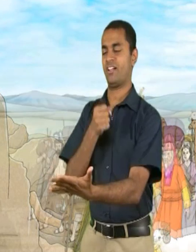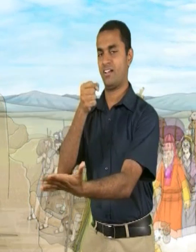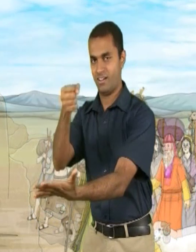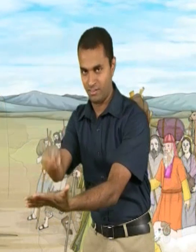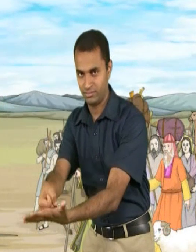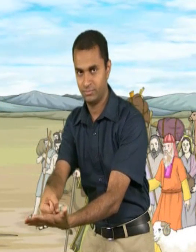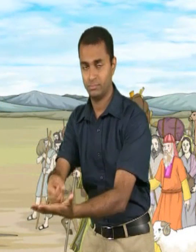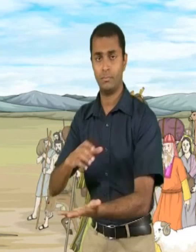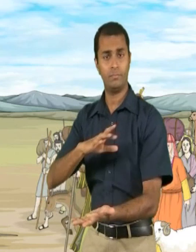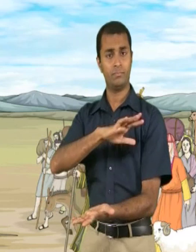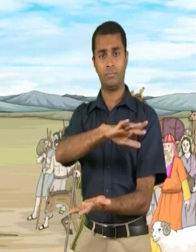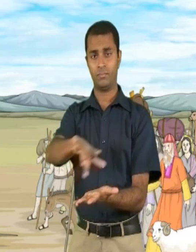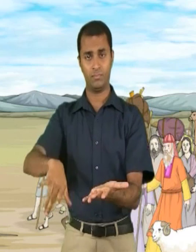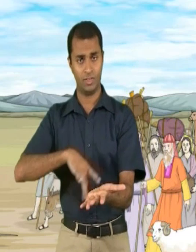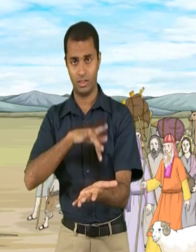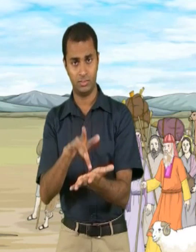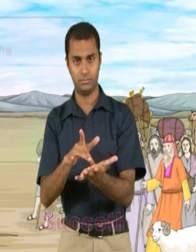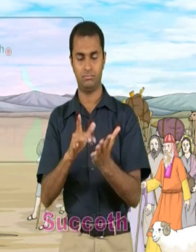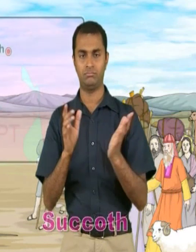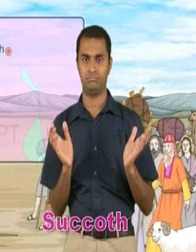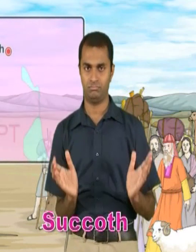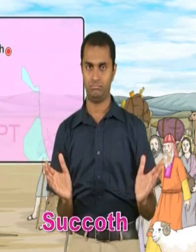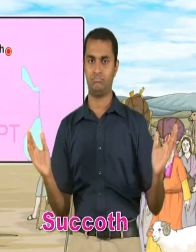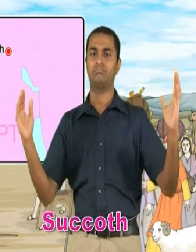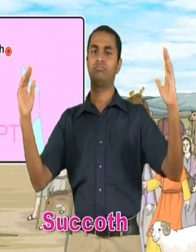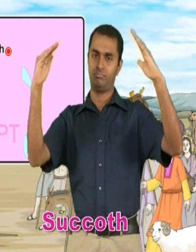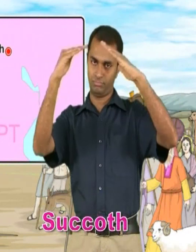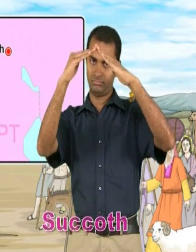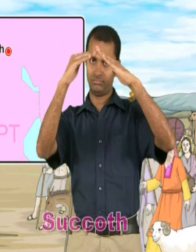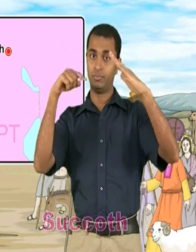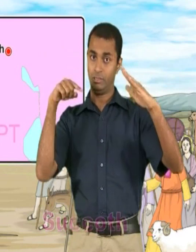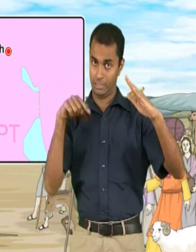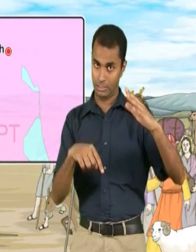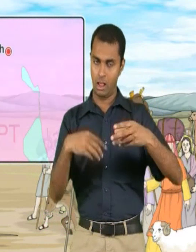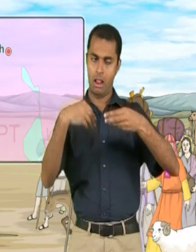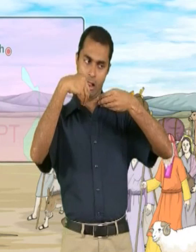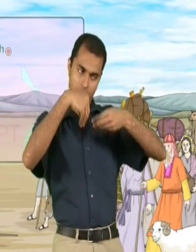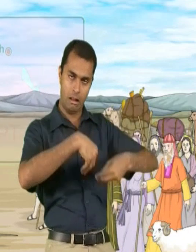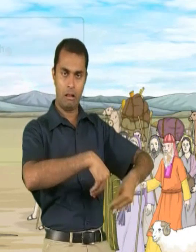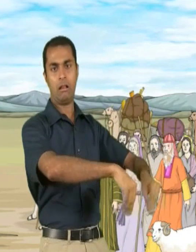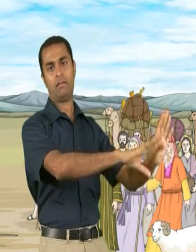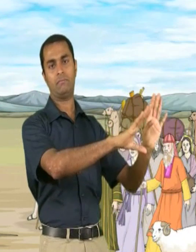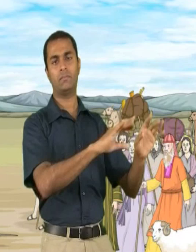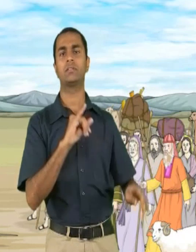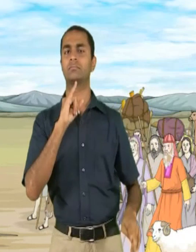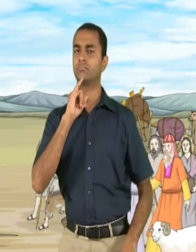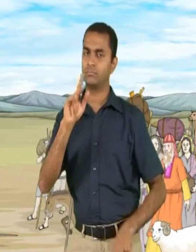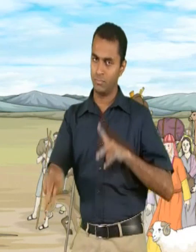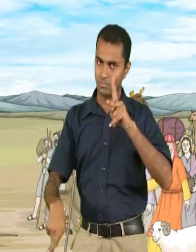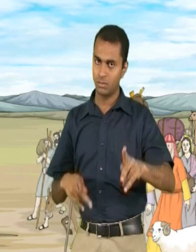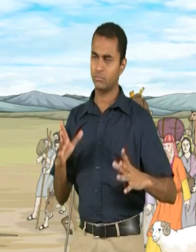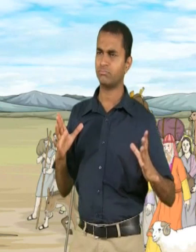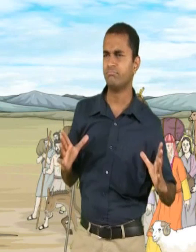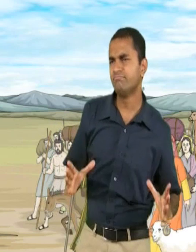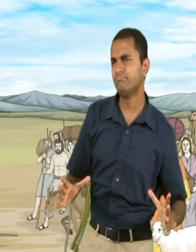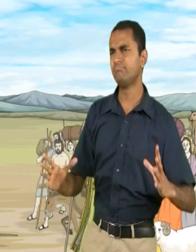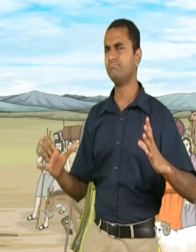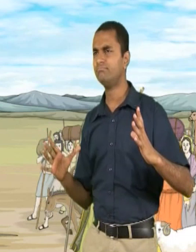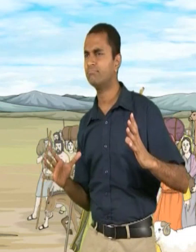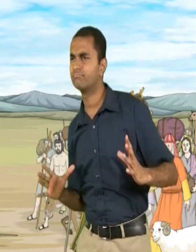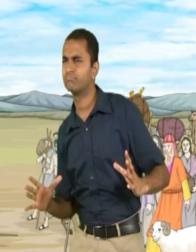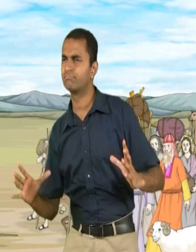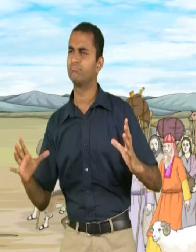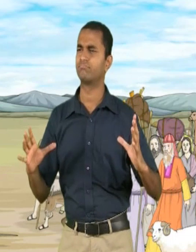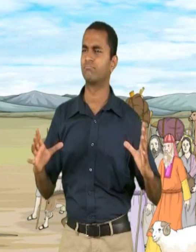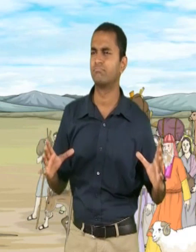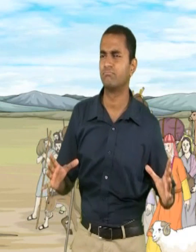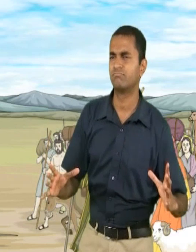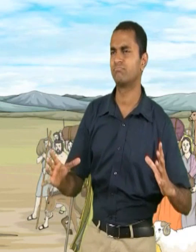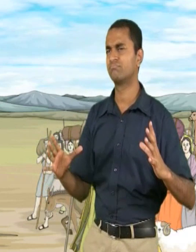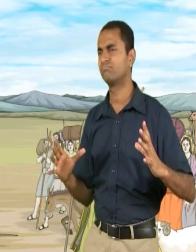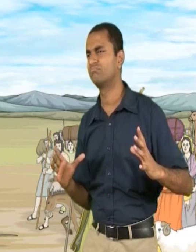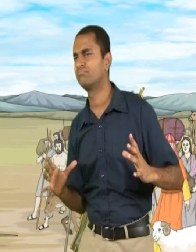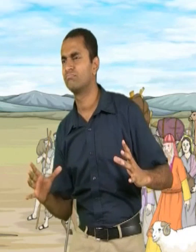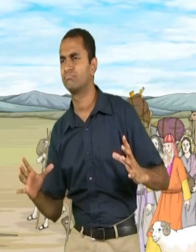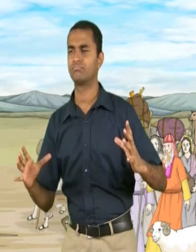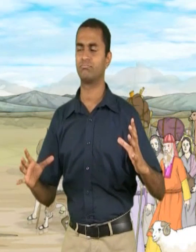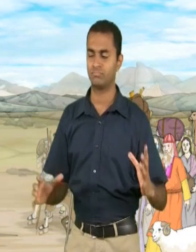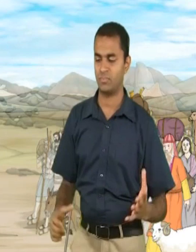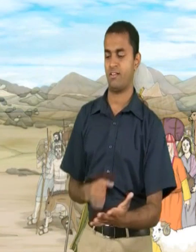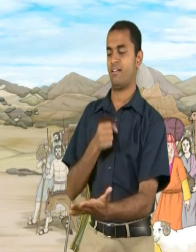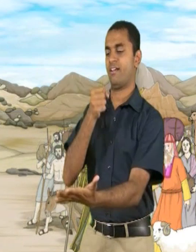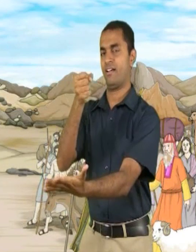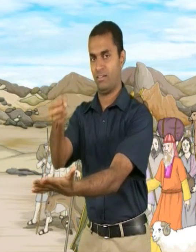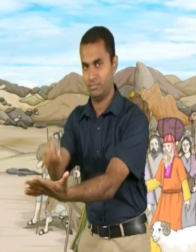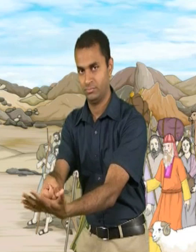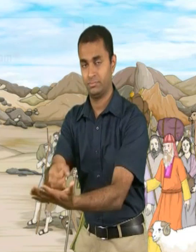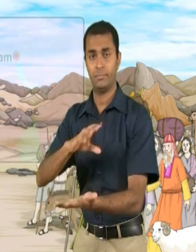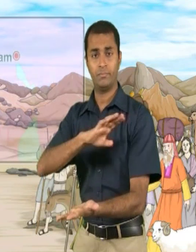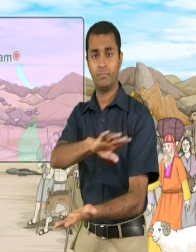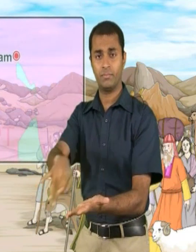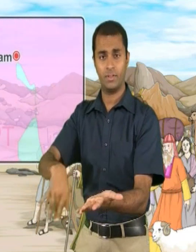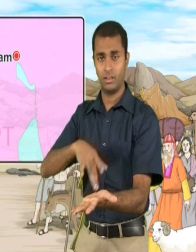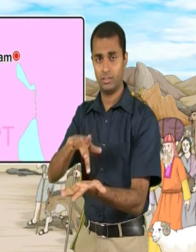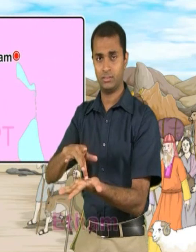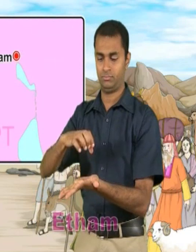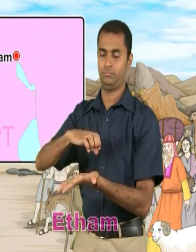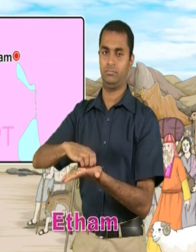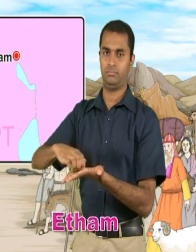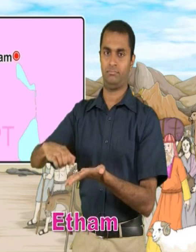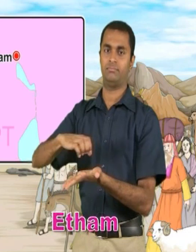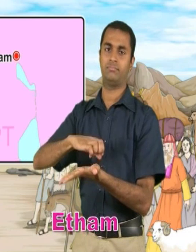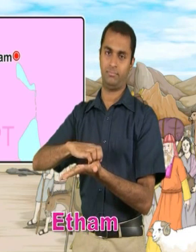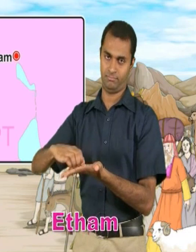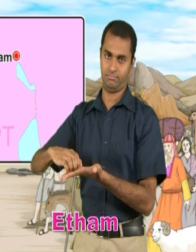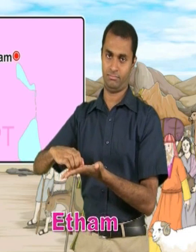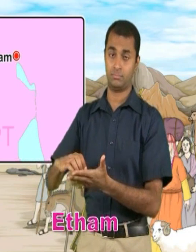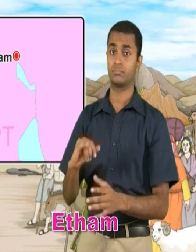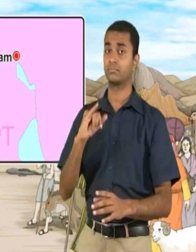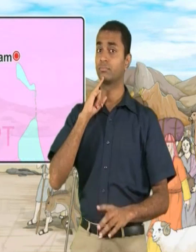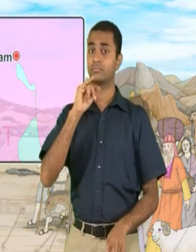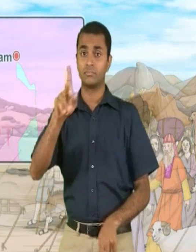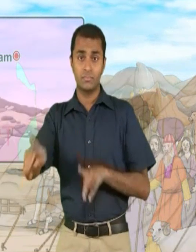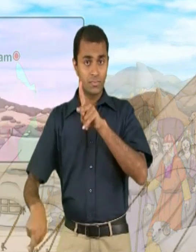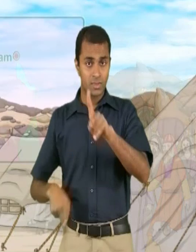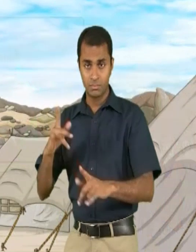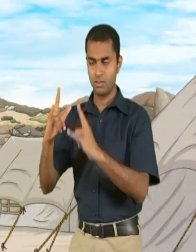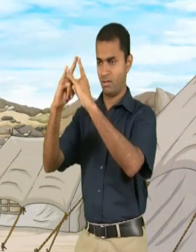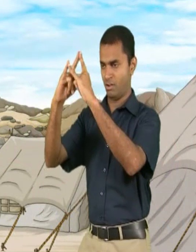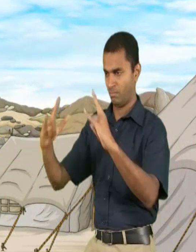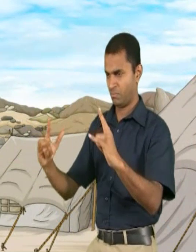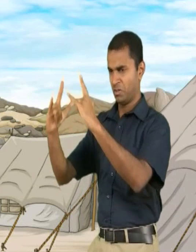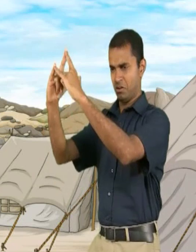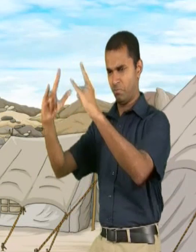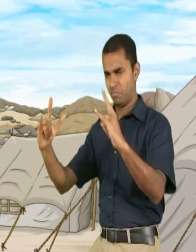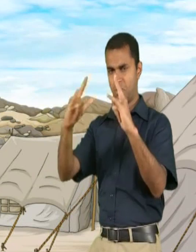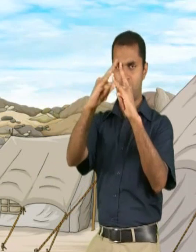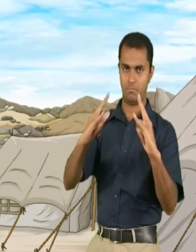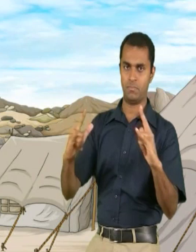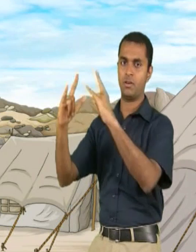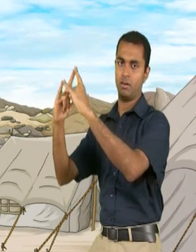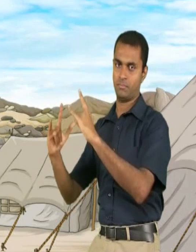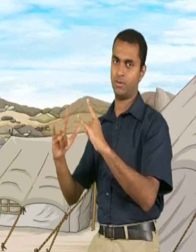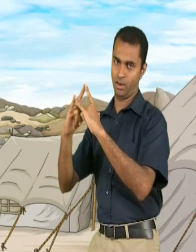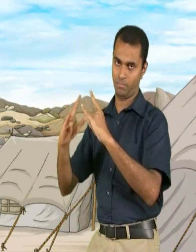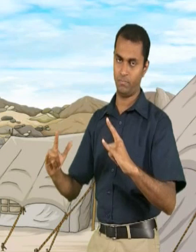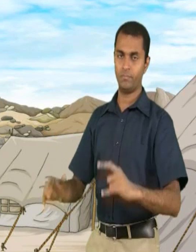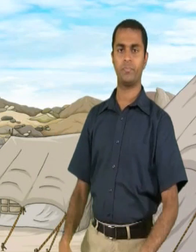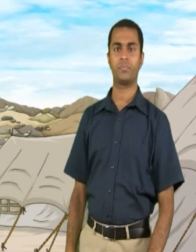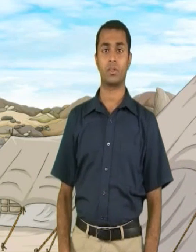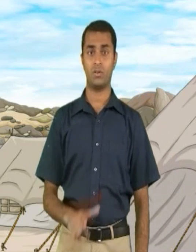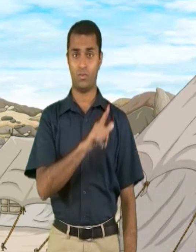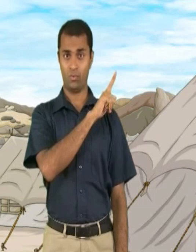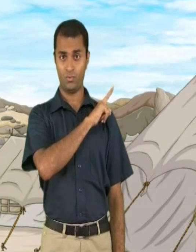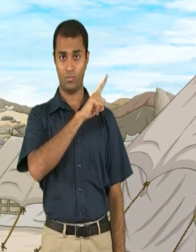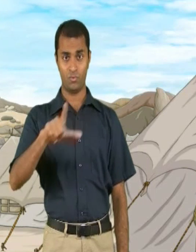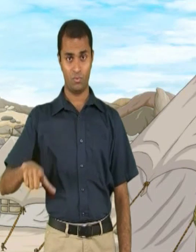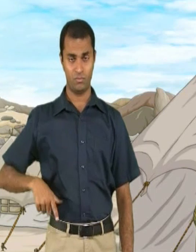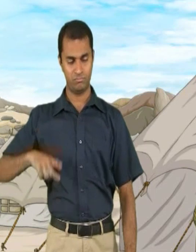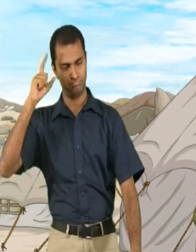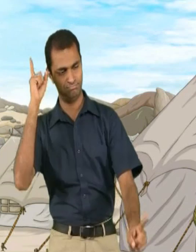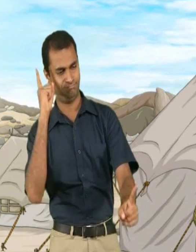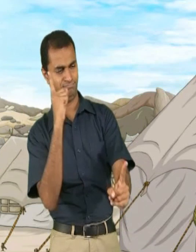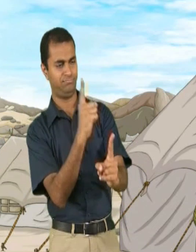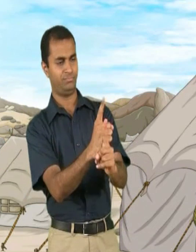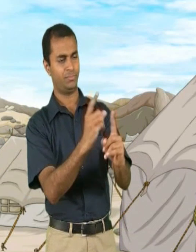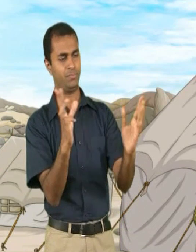They set out from Succoth and camped at Etham on the edge of the wilderness. And the LORD went before them in a pillar of cloud to guide their way by day, and in a pillar of fire to give them light by night, so that they could travel by day or night. Neither the pillar of cloud by day nor the pillar of fire by night left its place before the people.